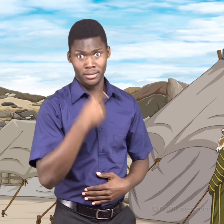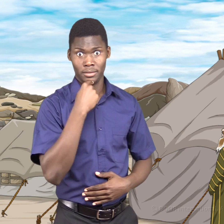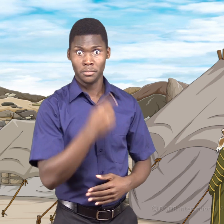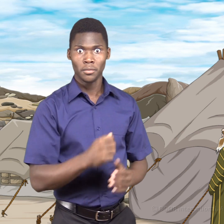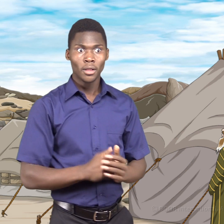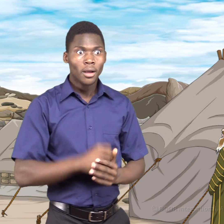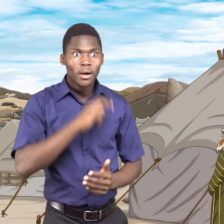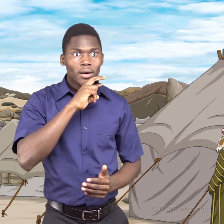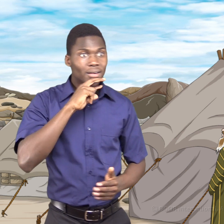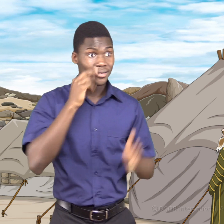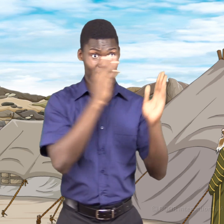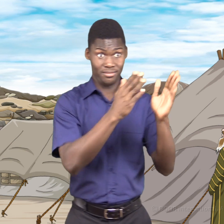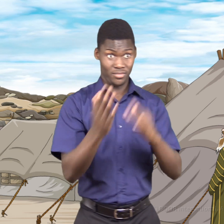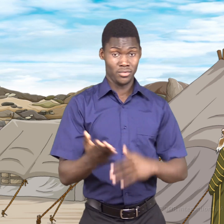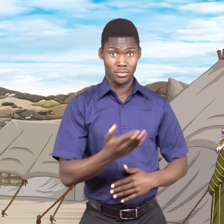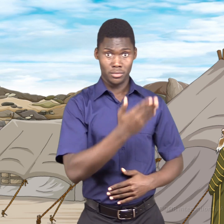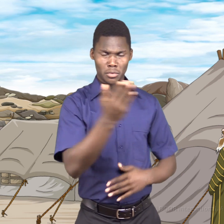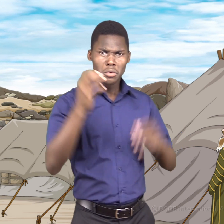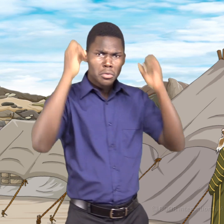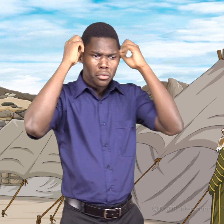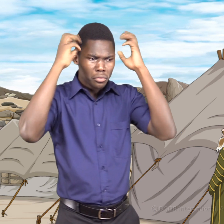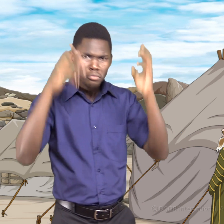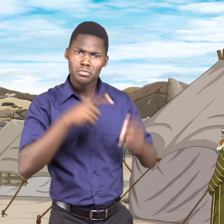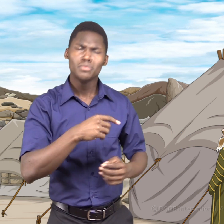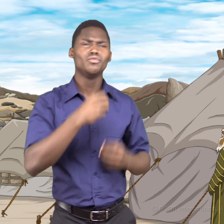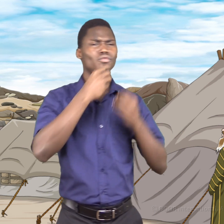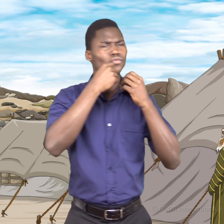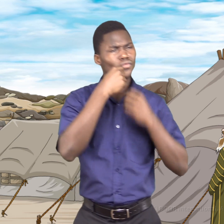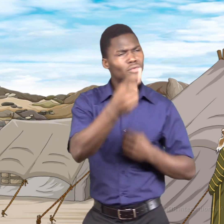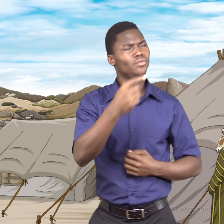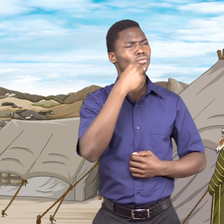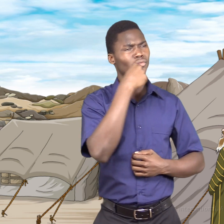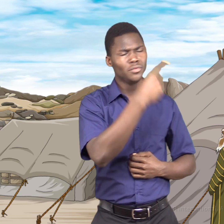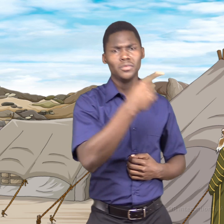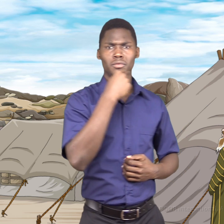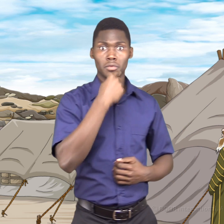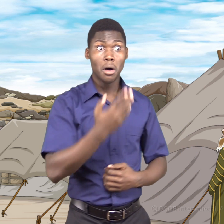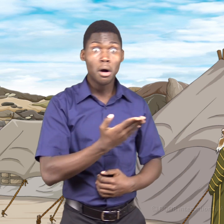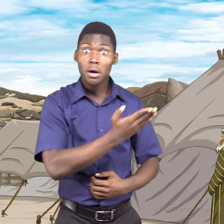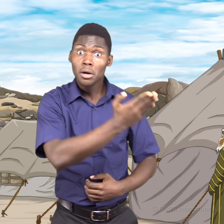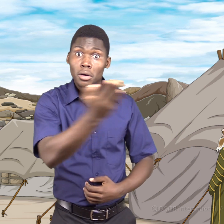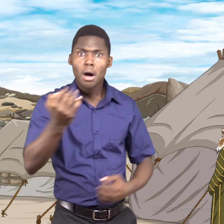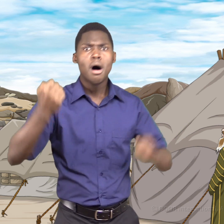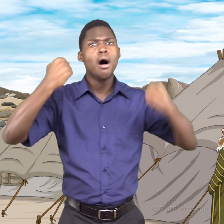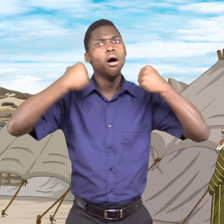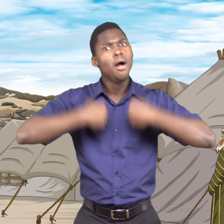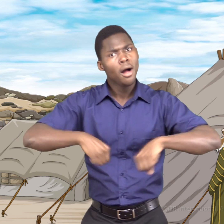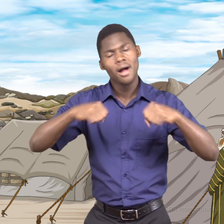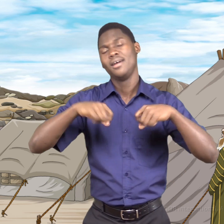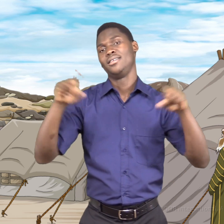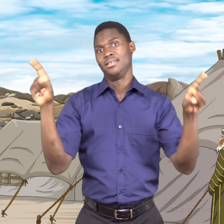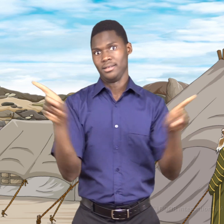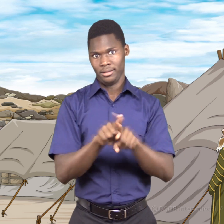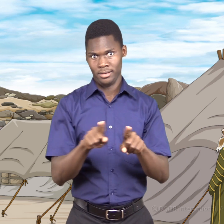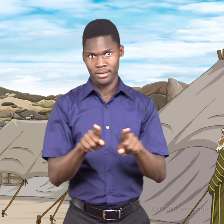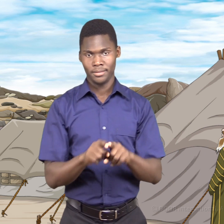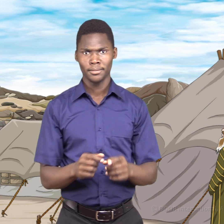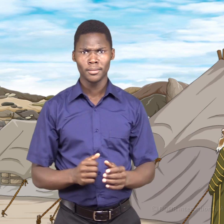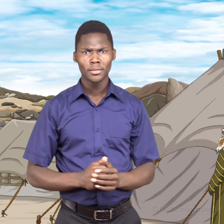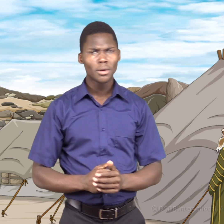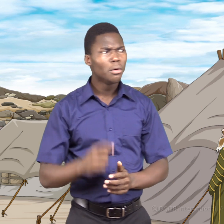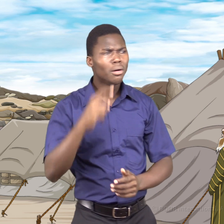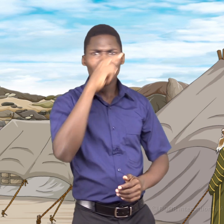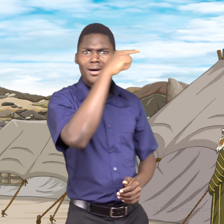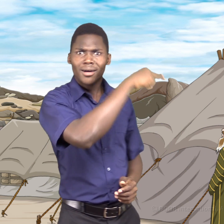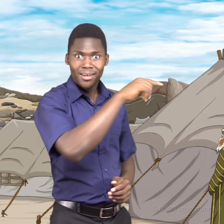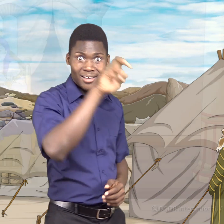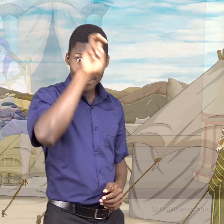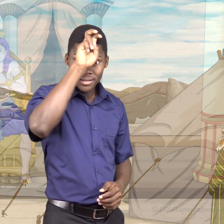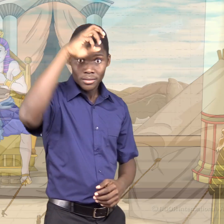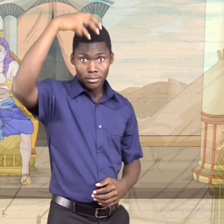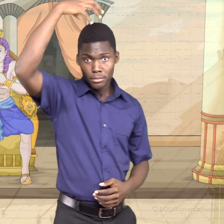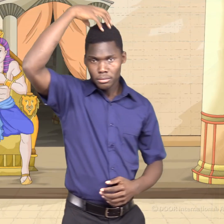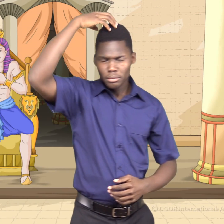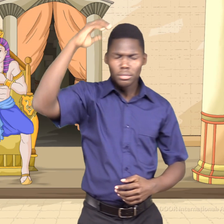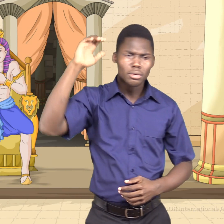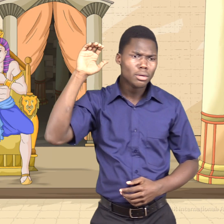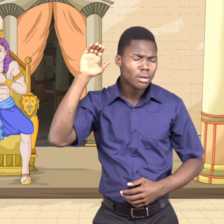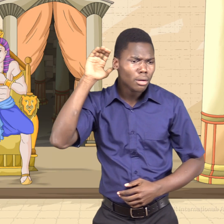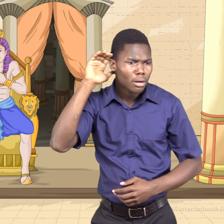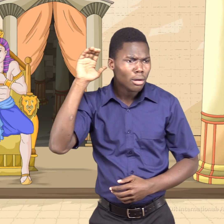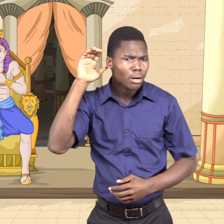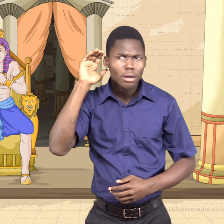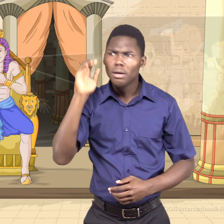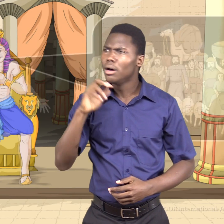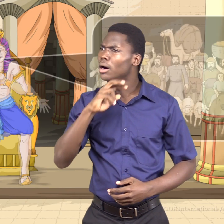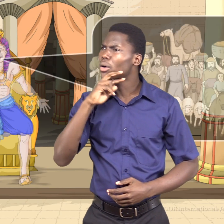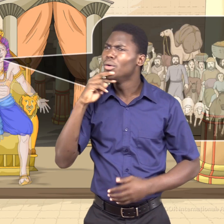So this is what the Israelites did.